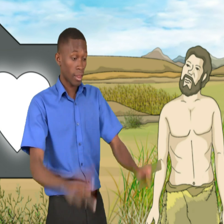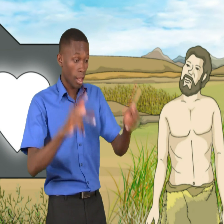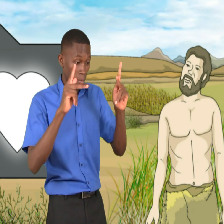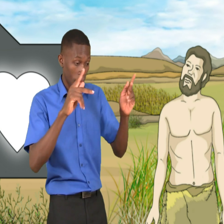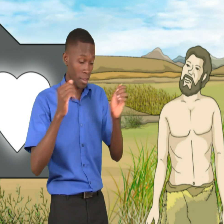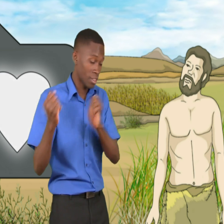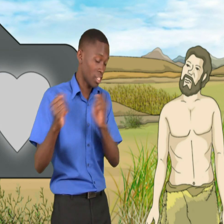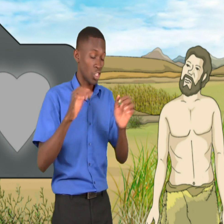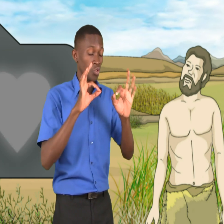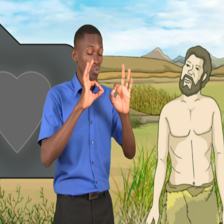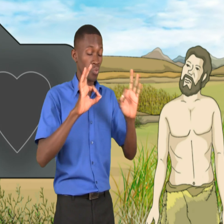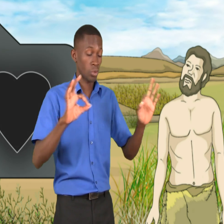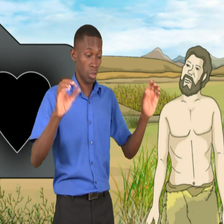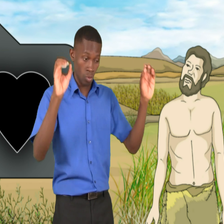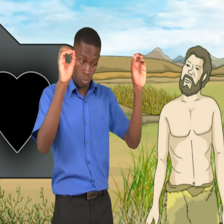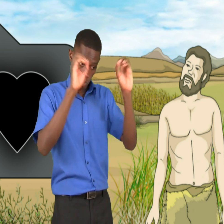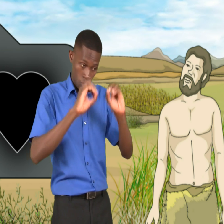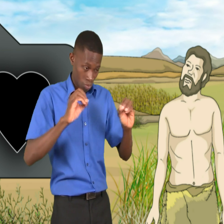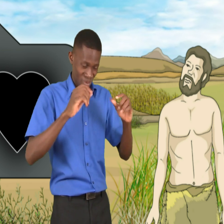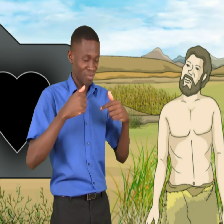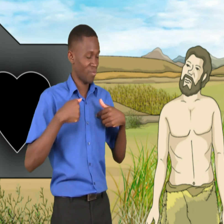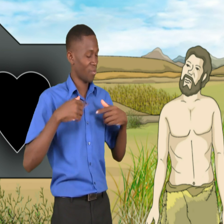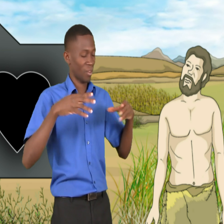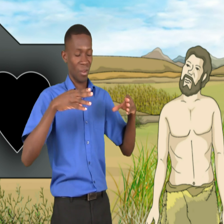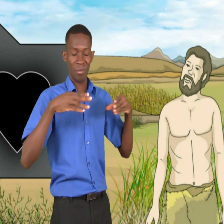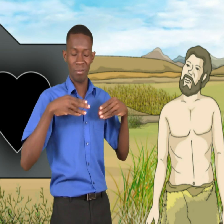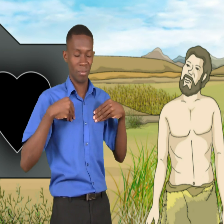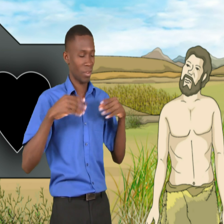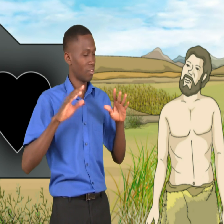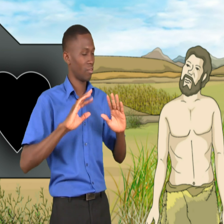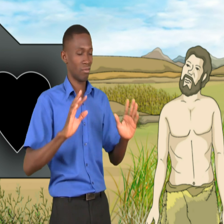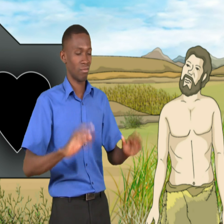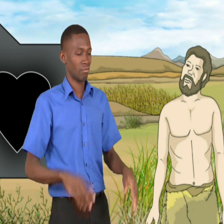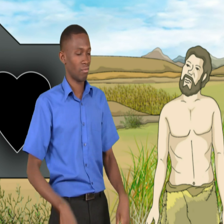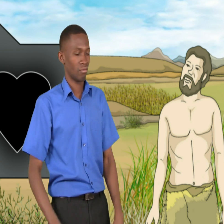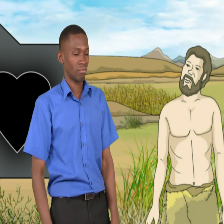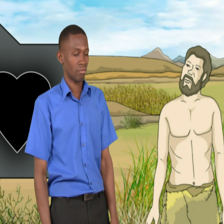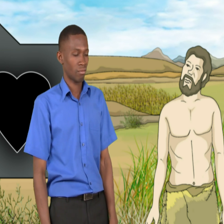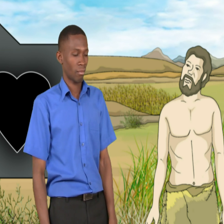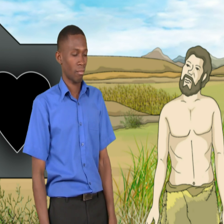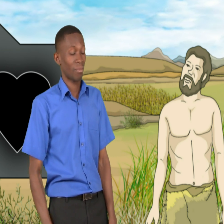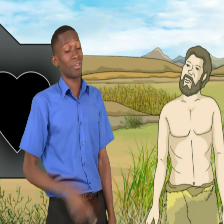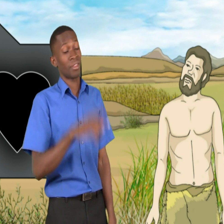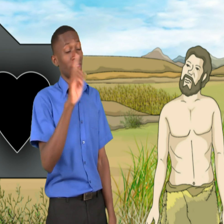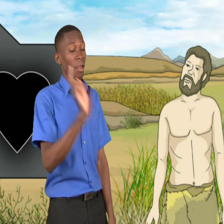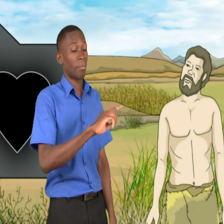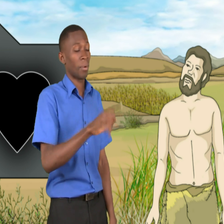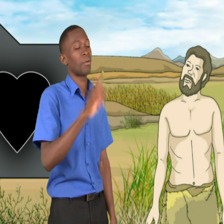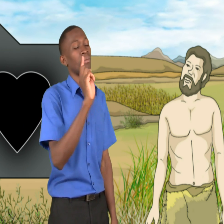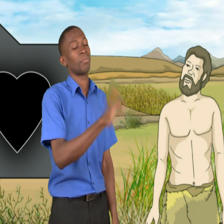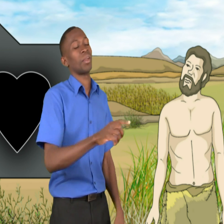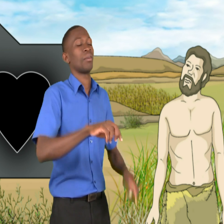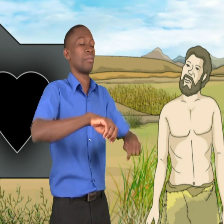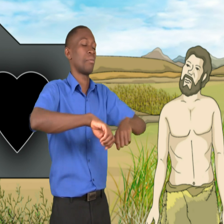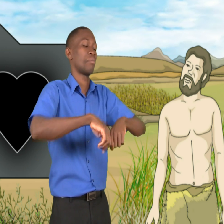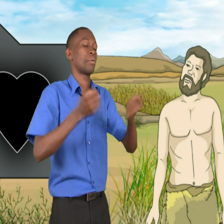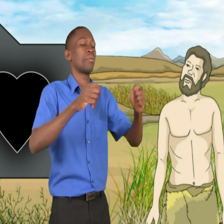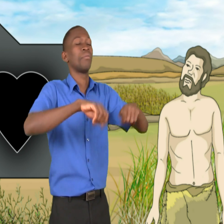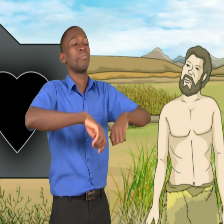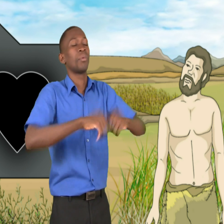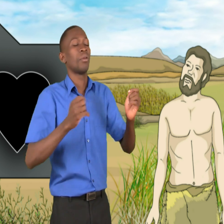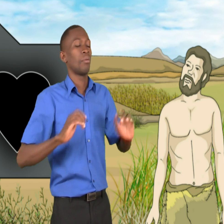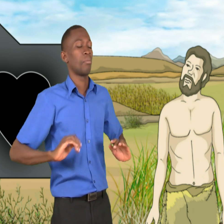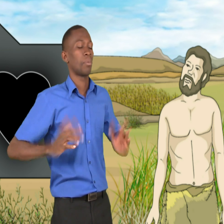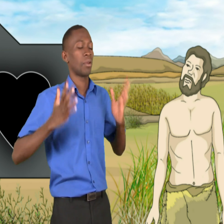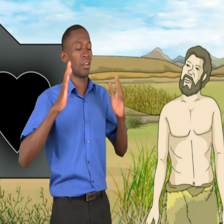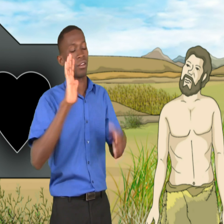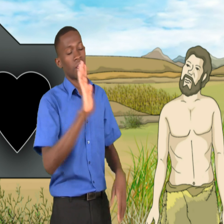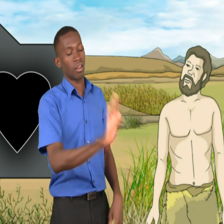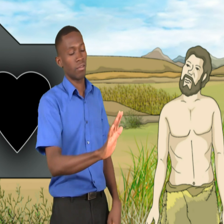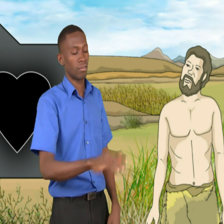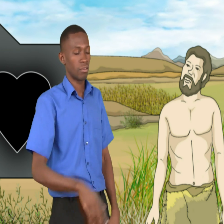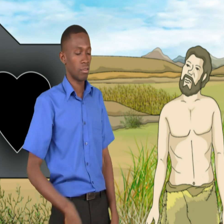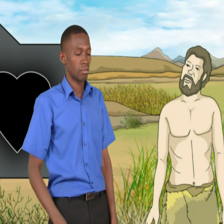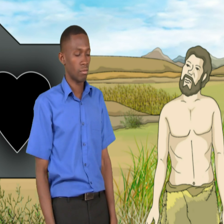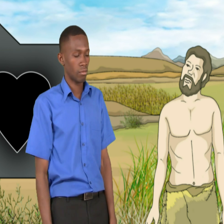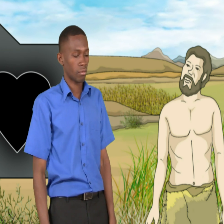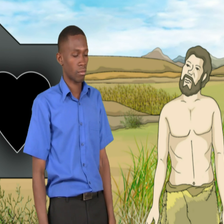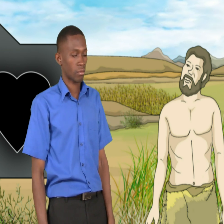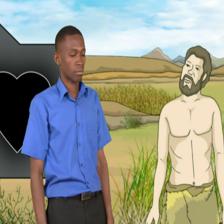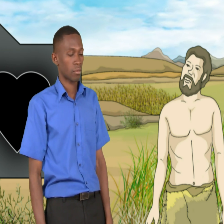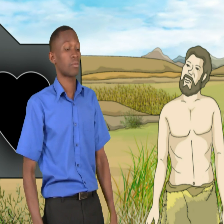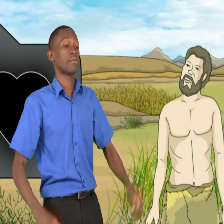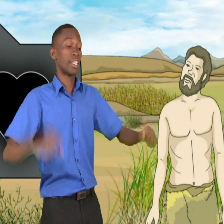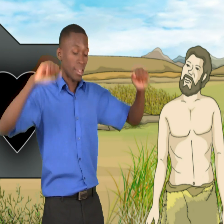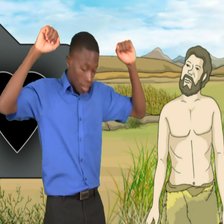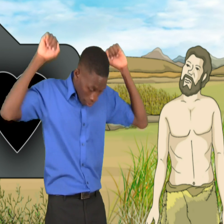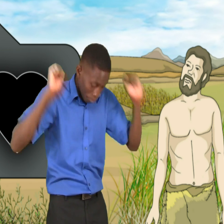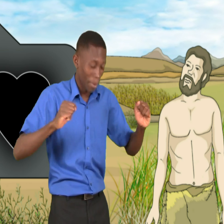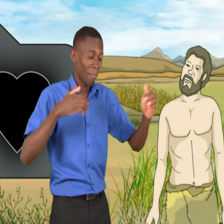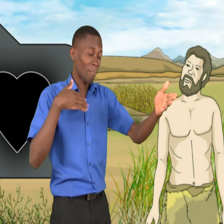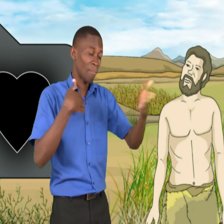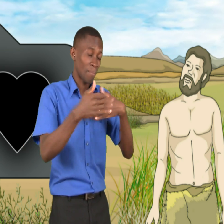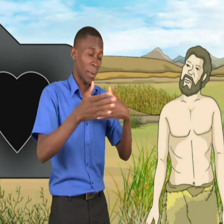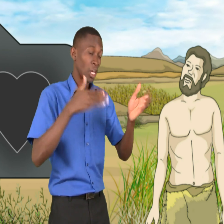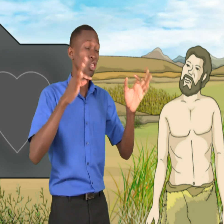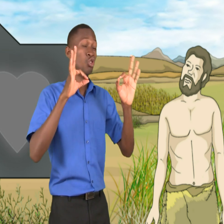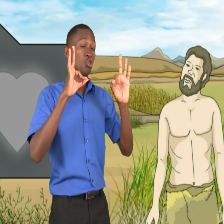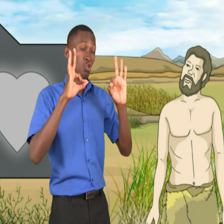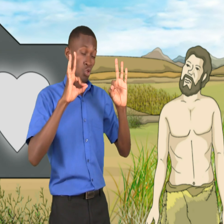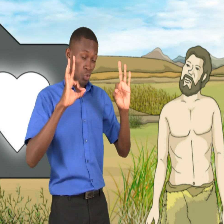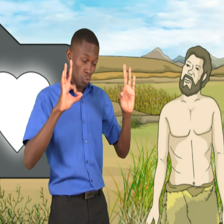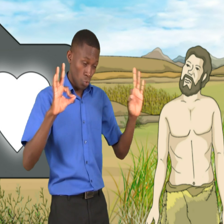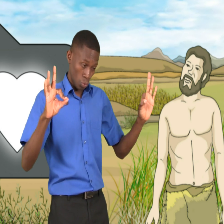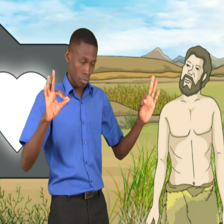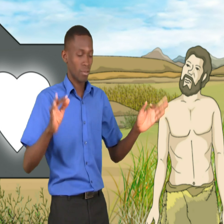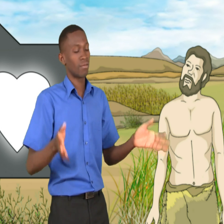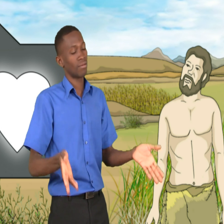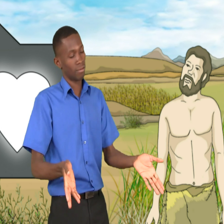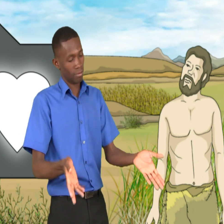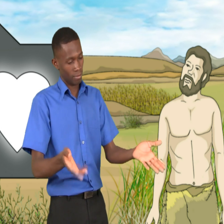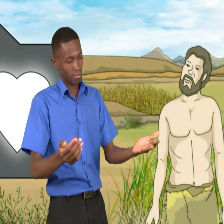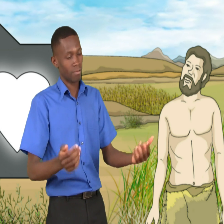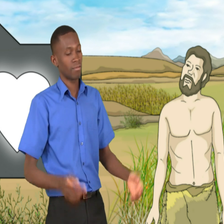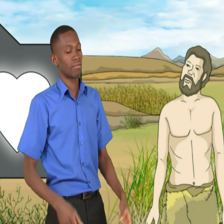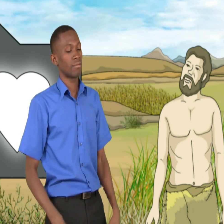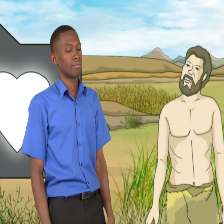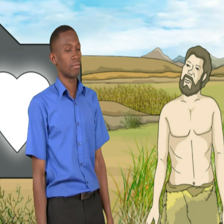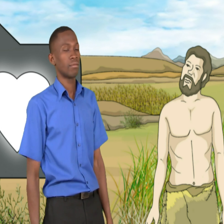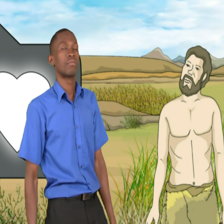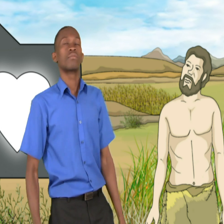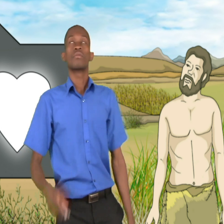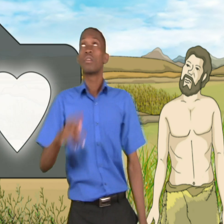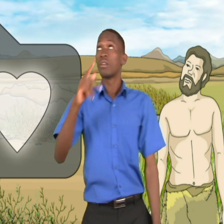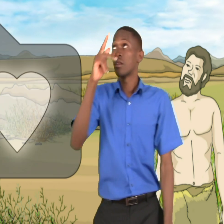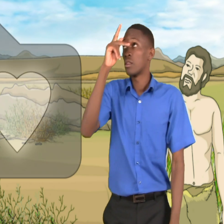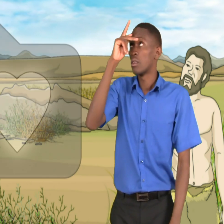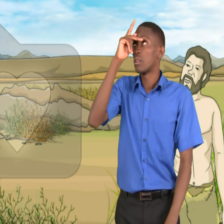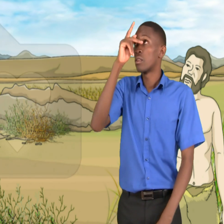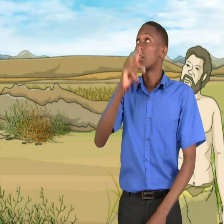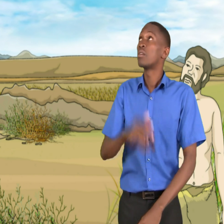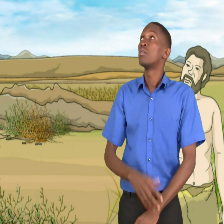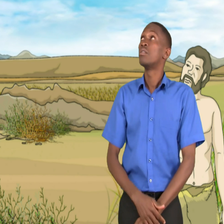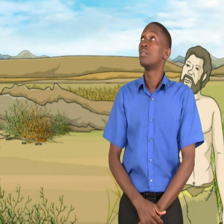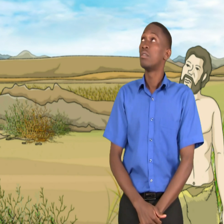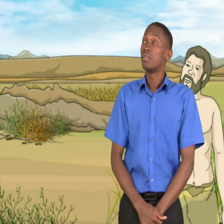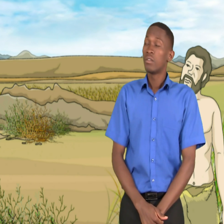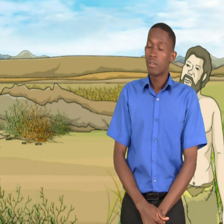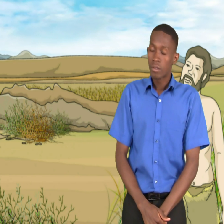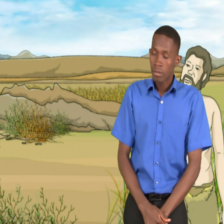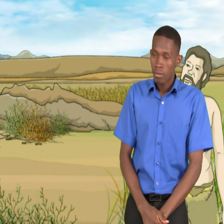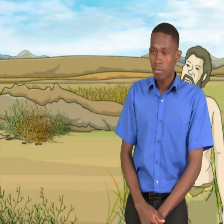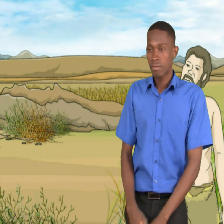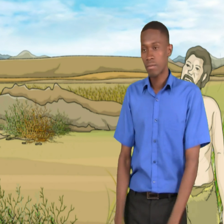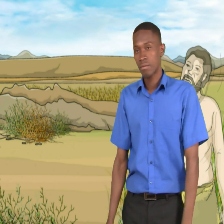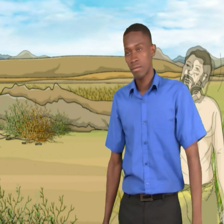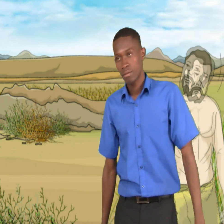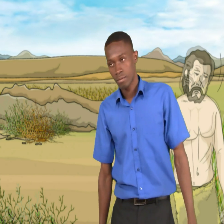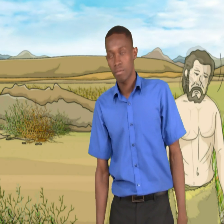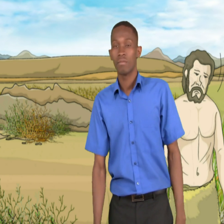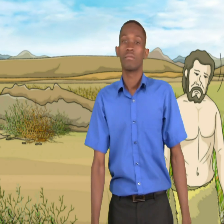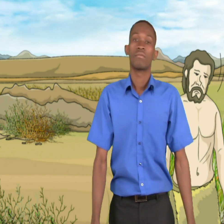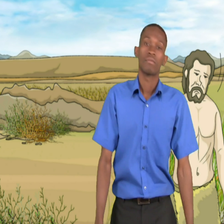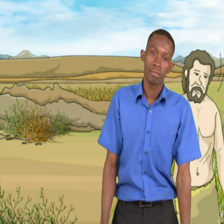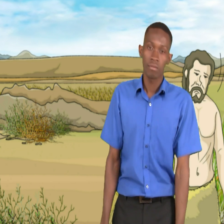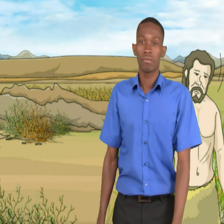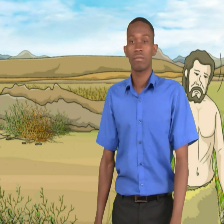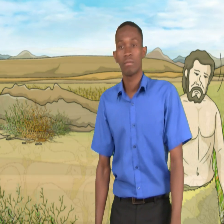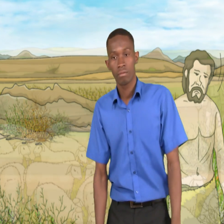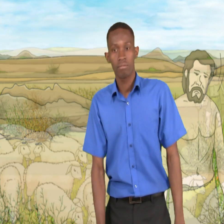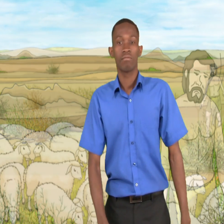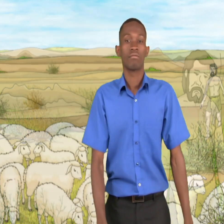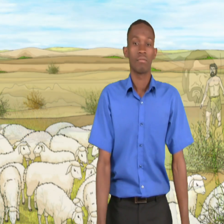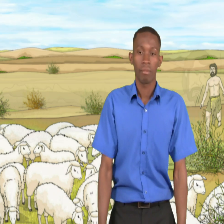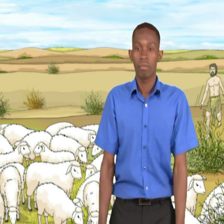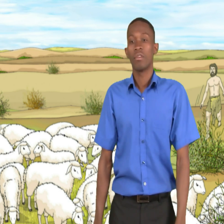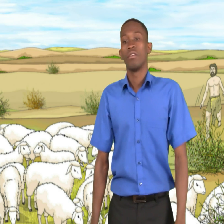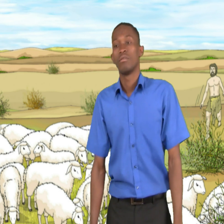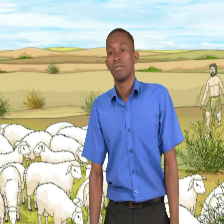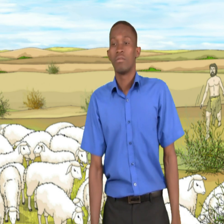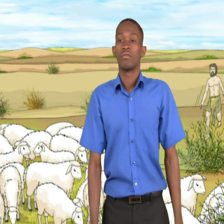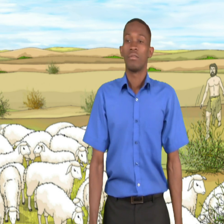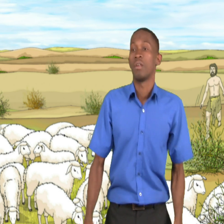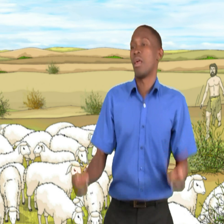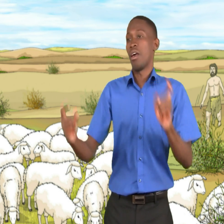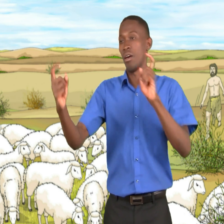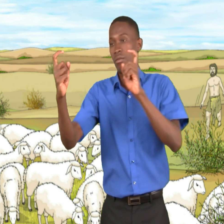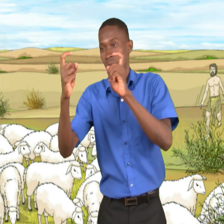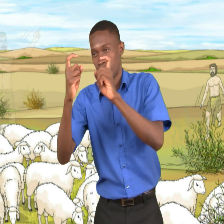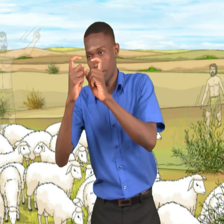But if you refuse to do what is right, sin is crouching at your door; it desires you, but you must master it.”